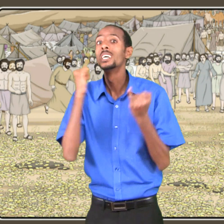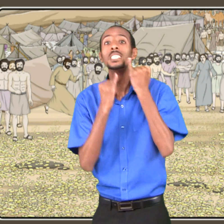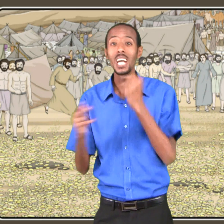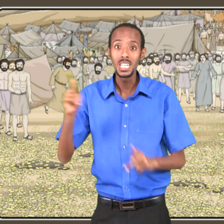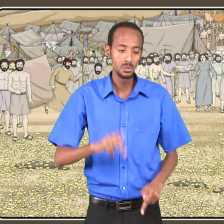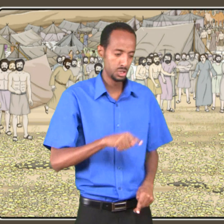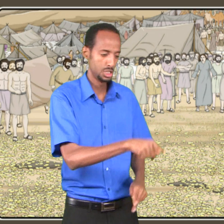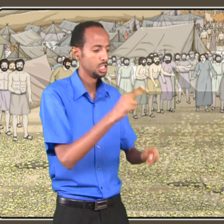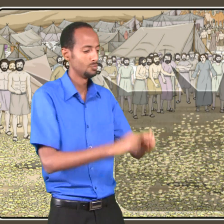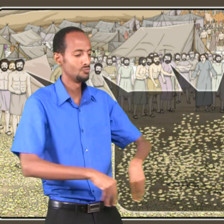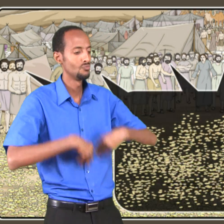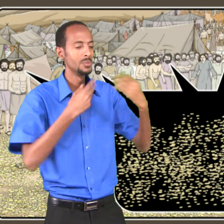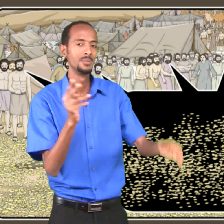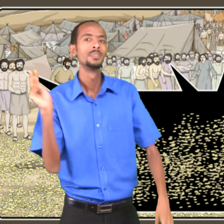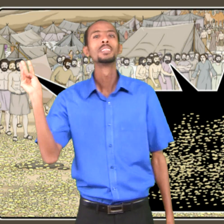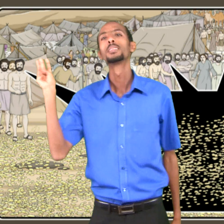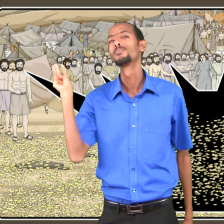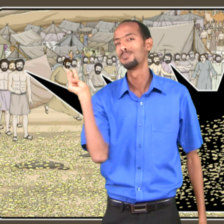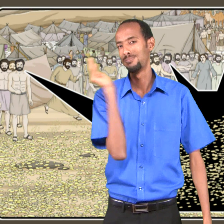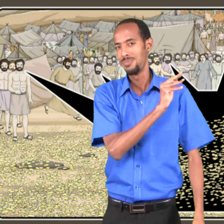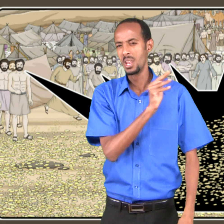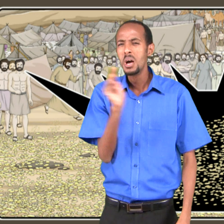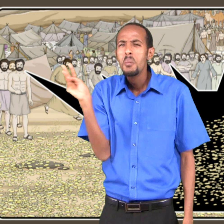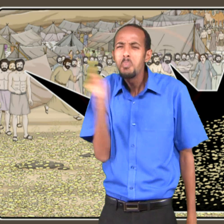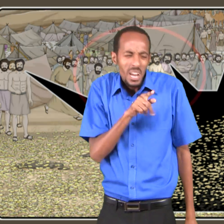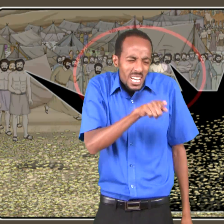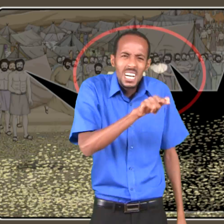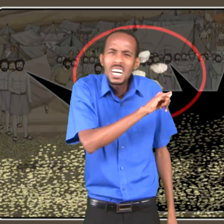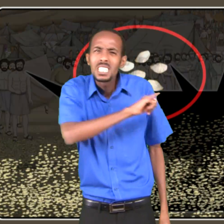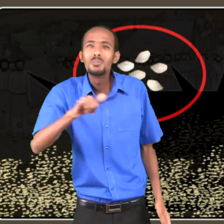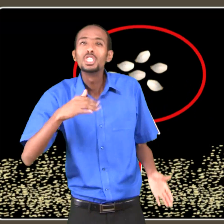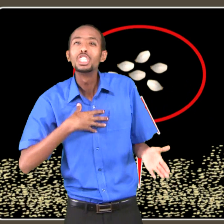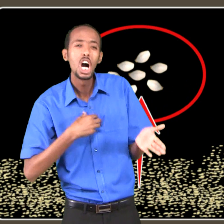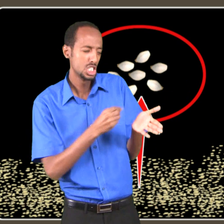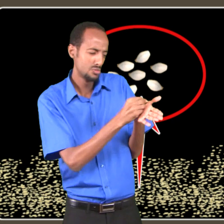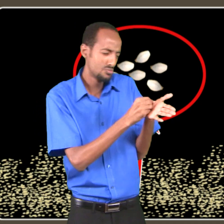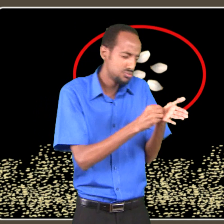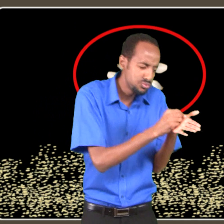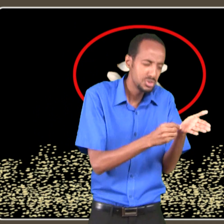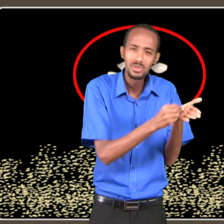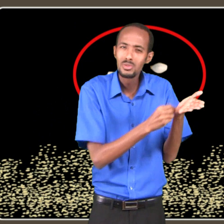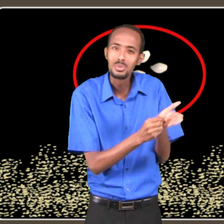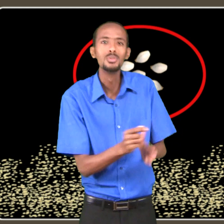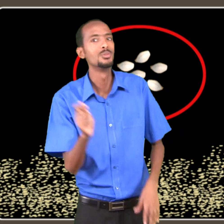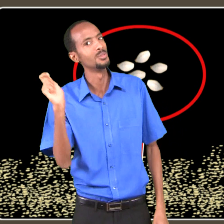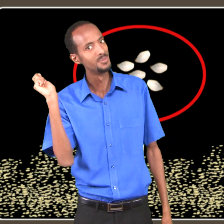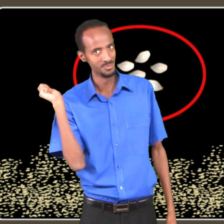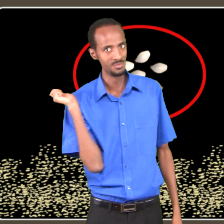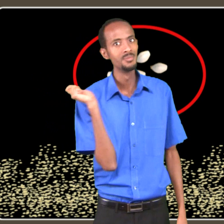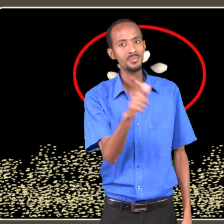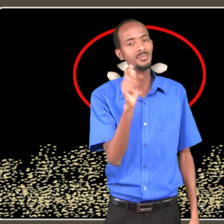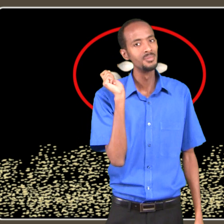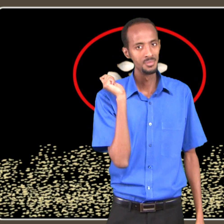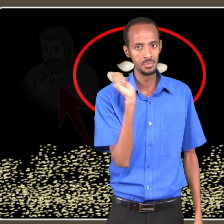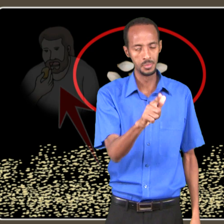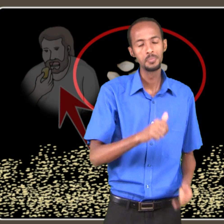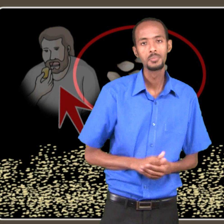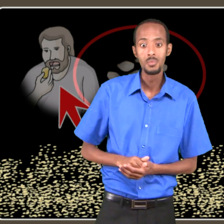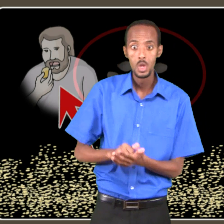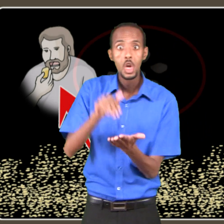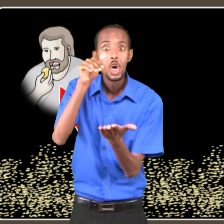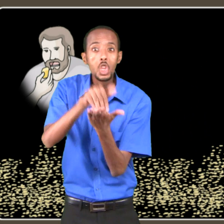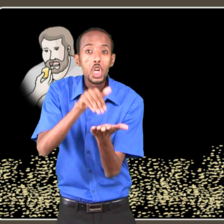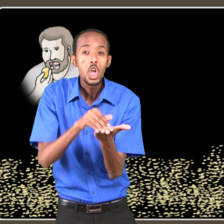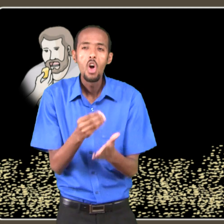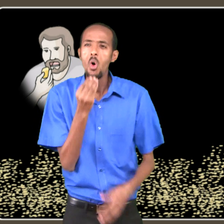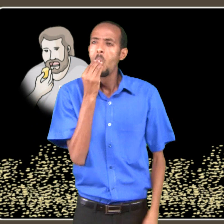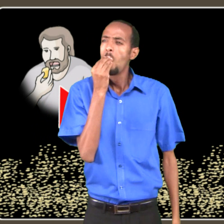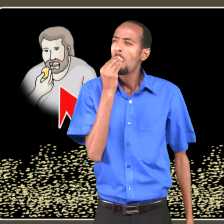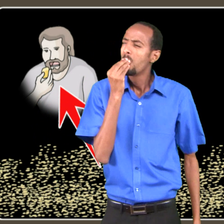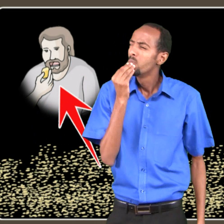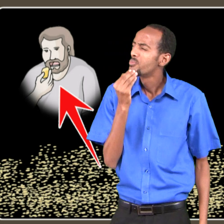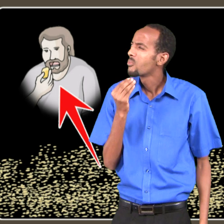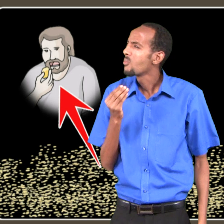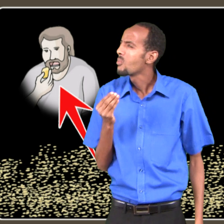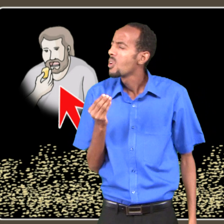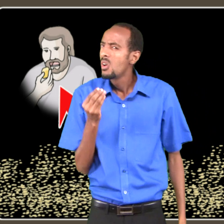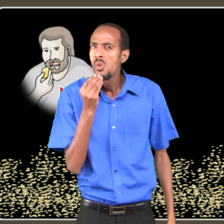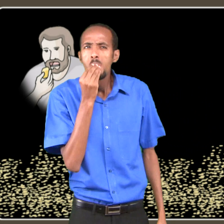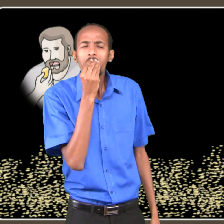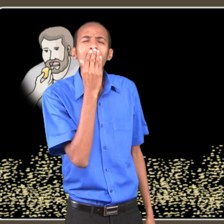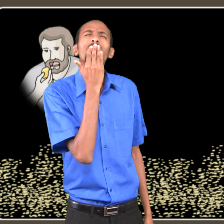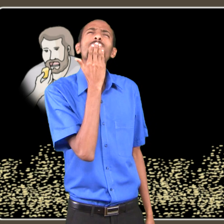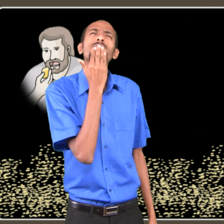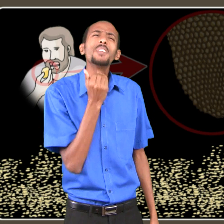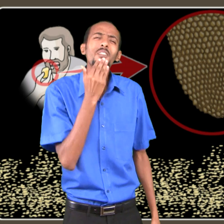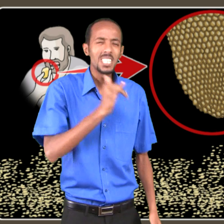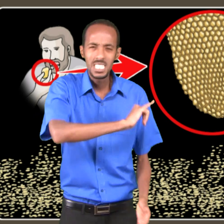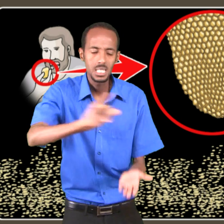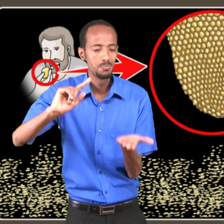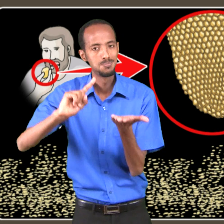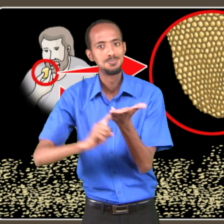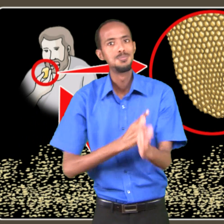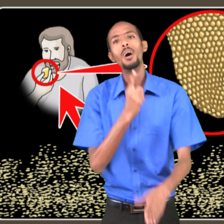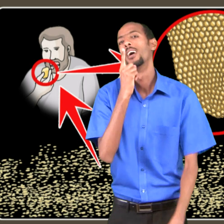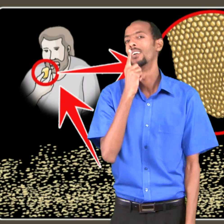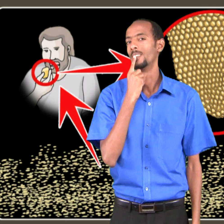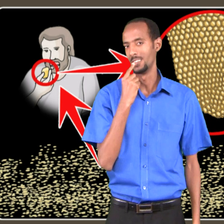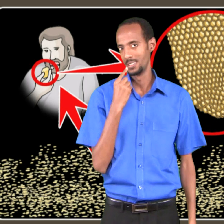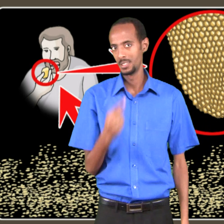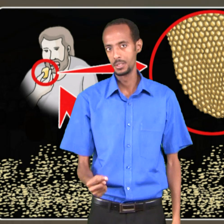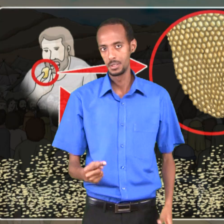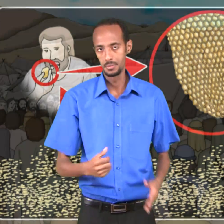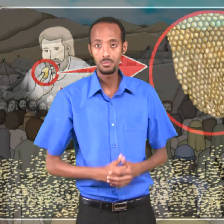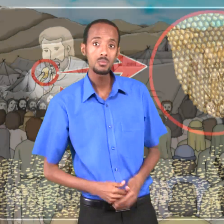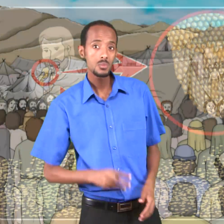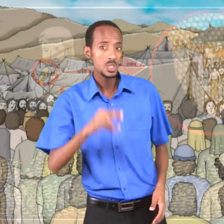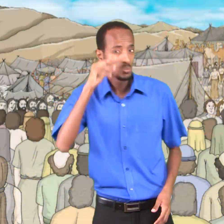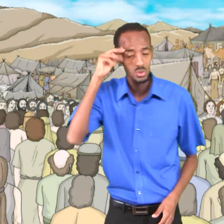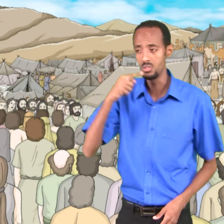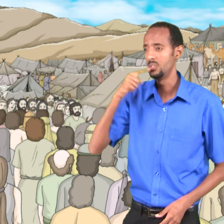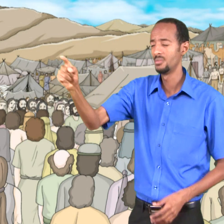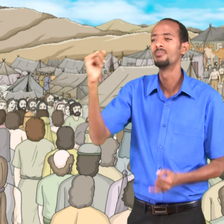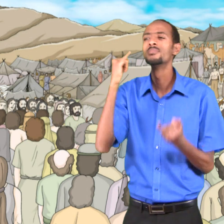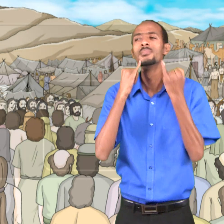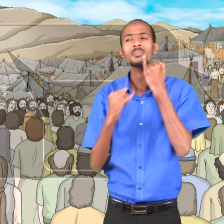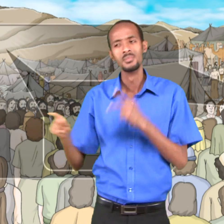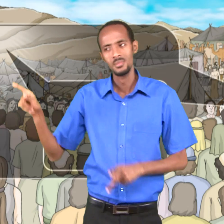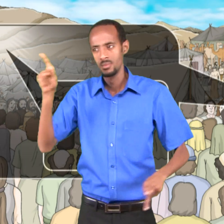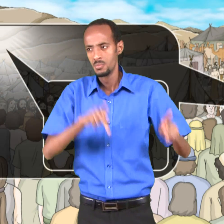Now the house of Israel called the bread manna. It was white like coriander seed and tasted like wafers made with honey.